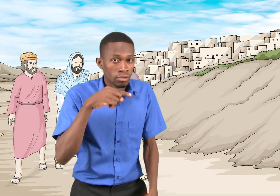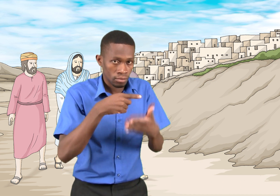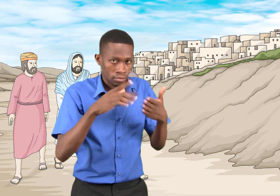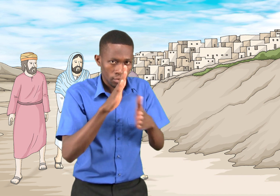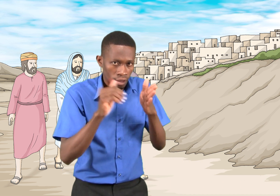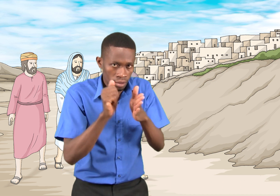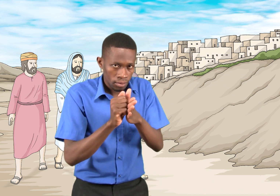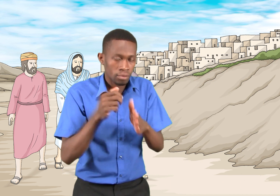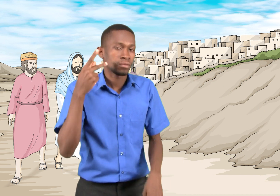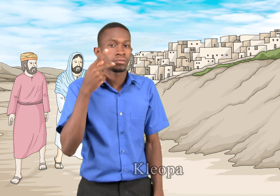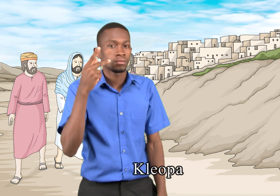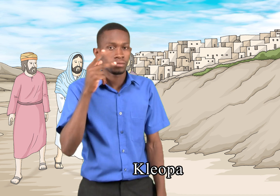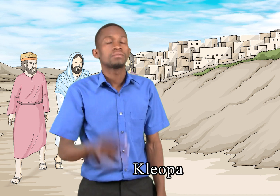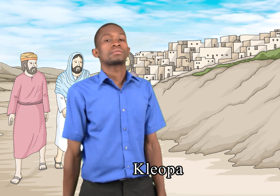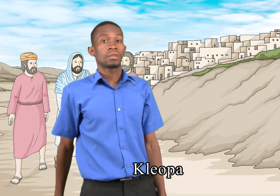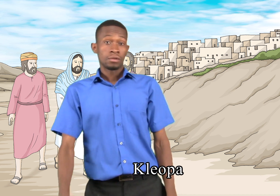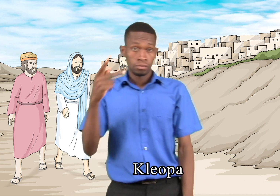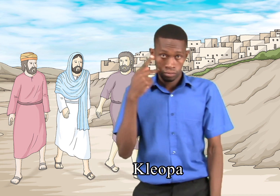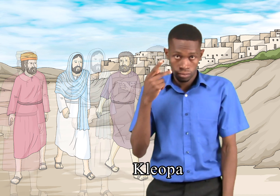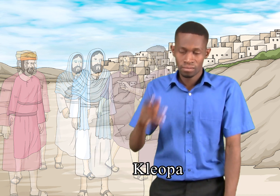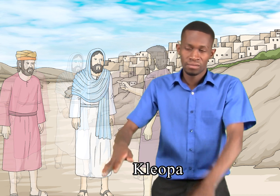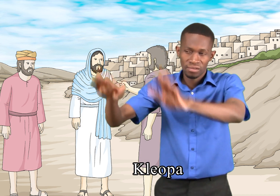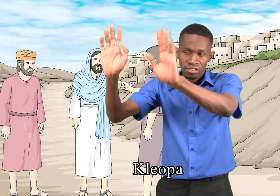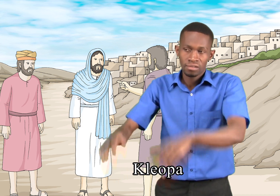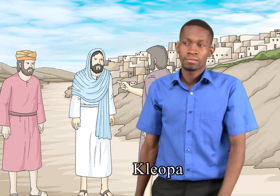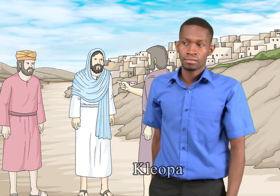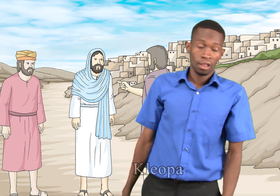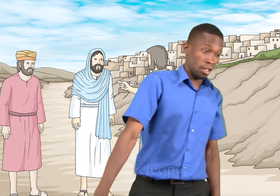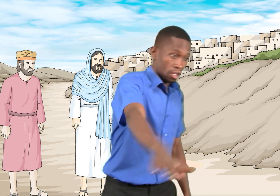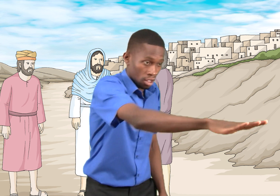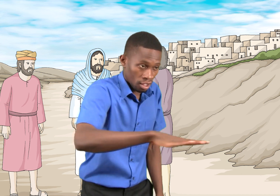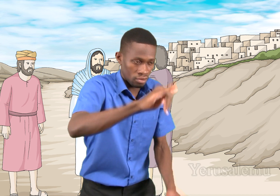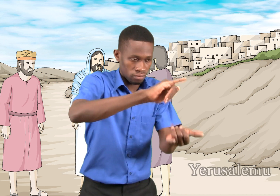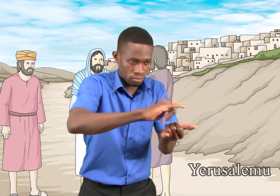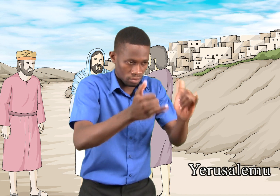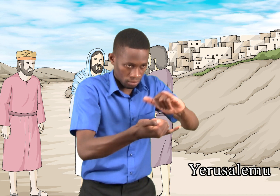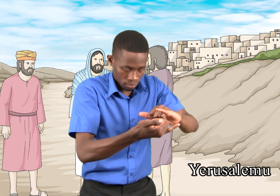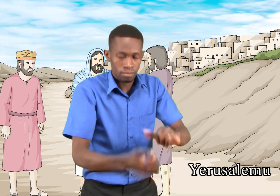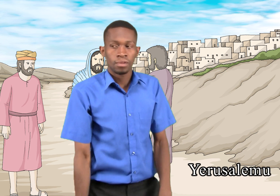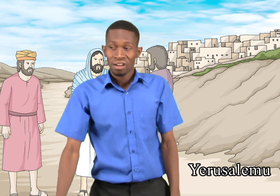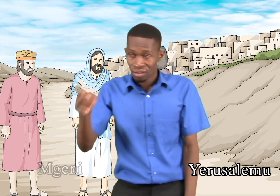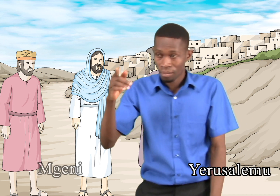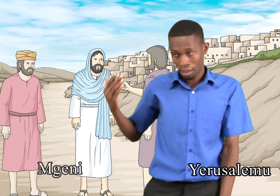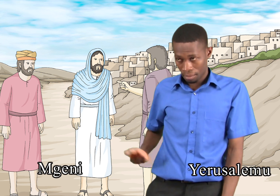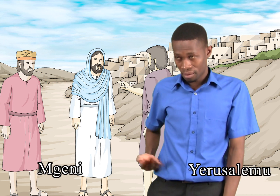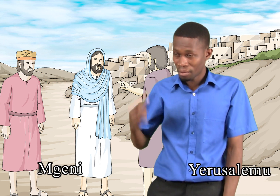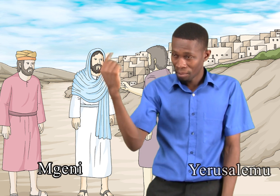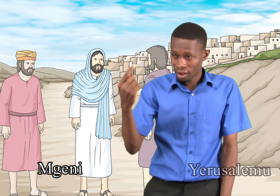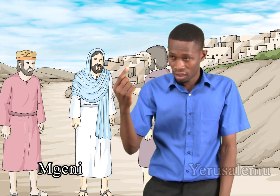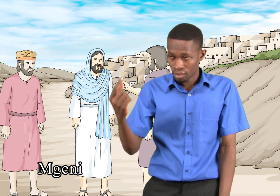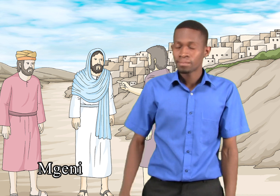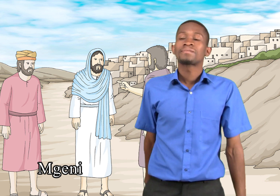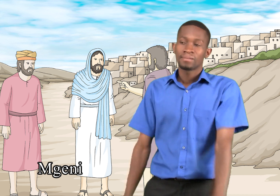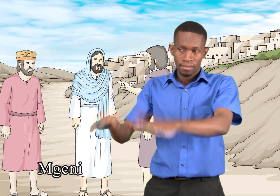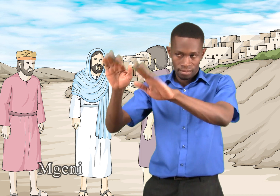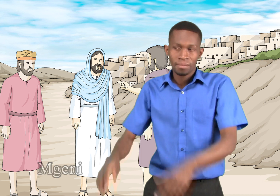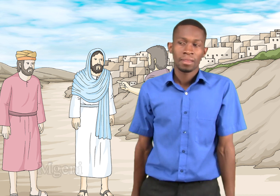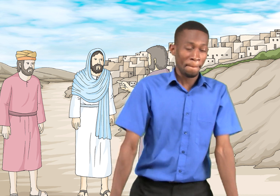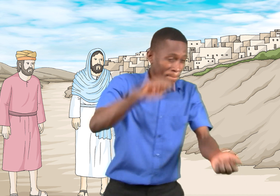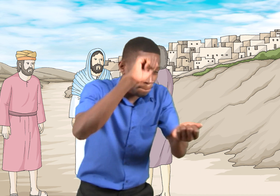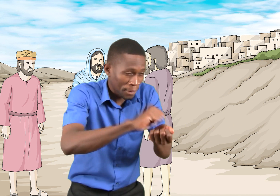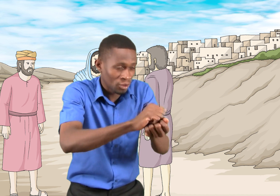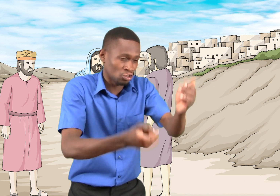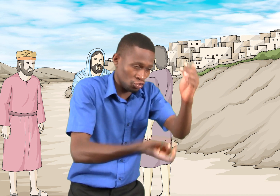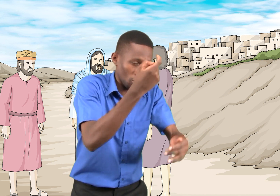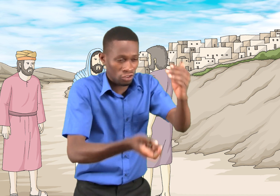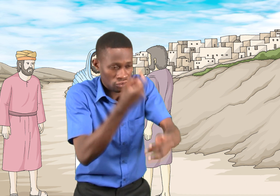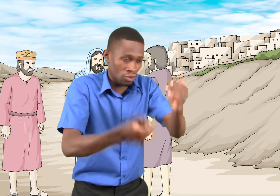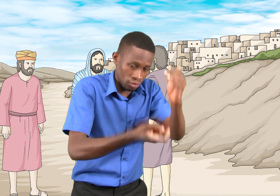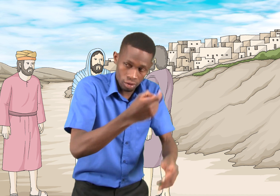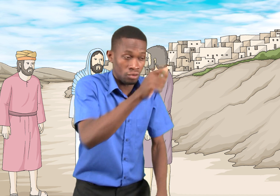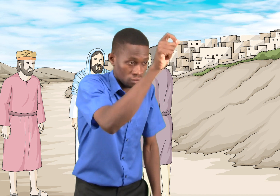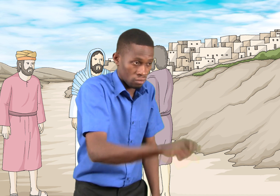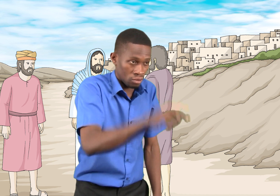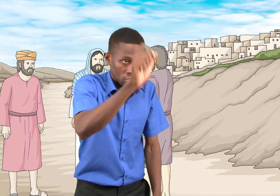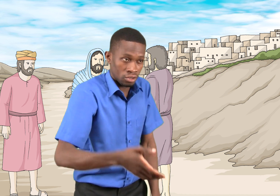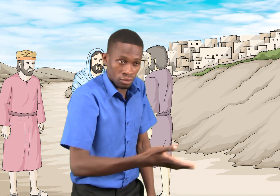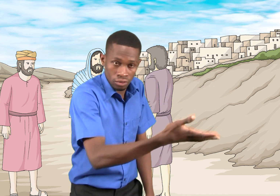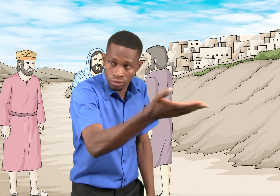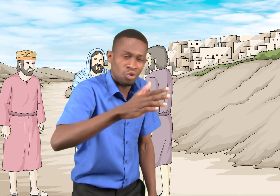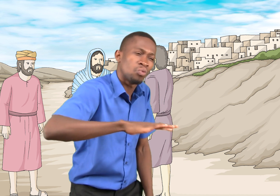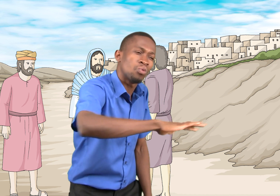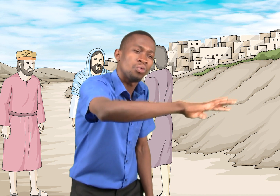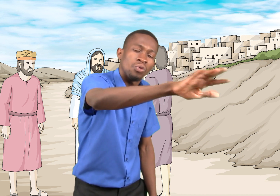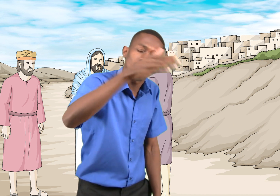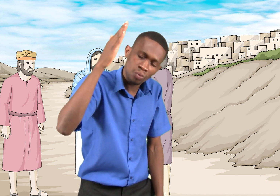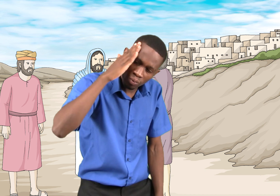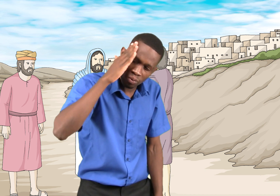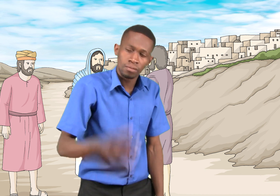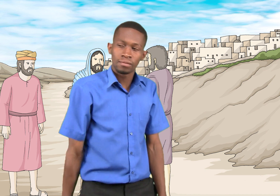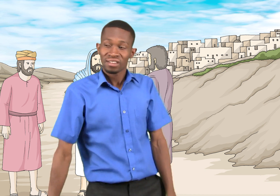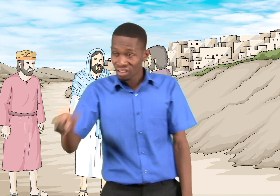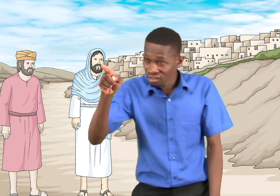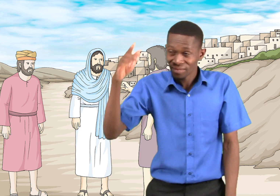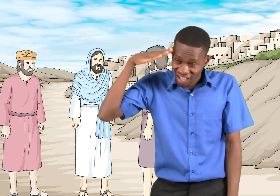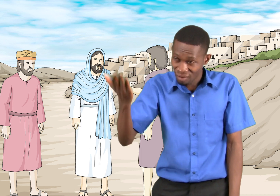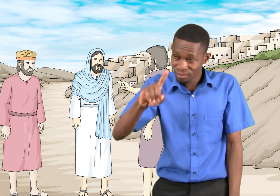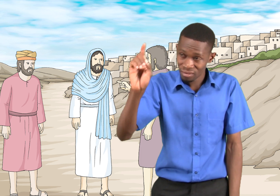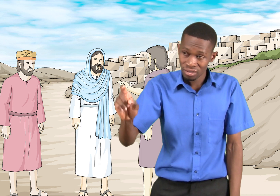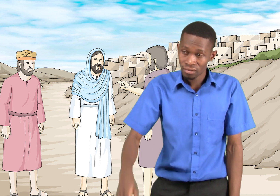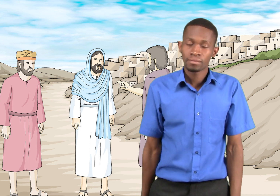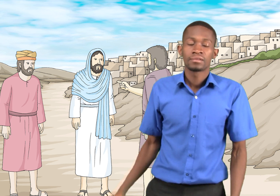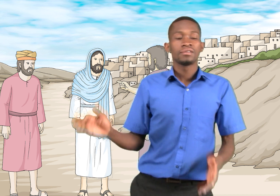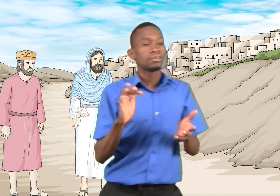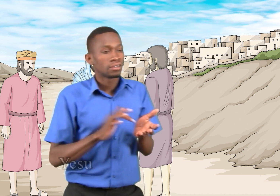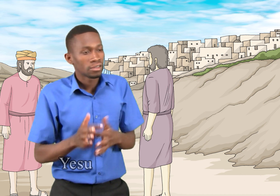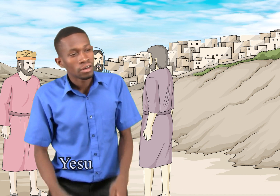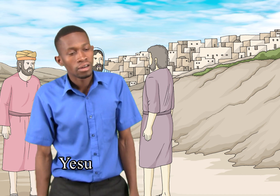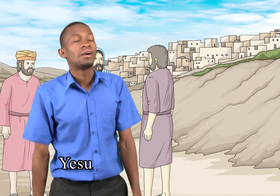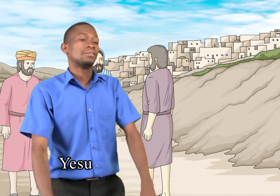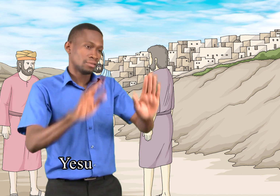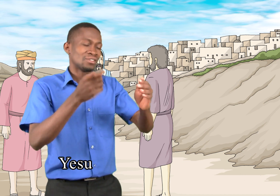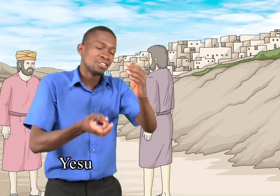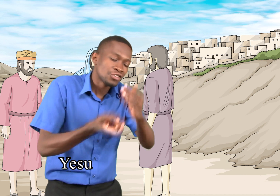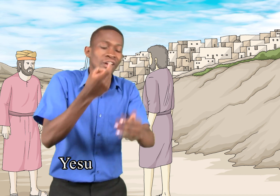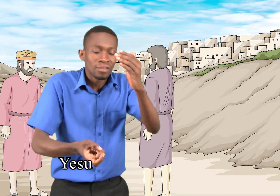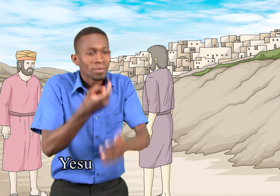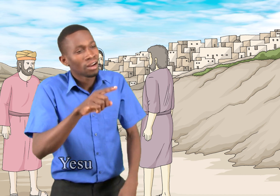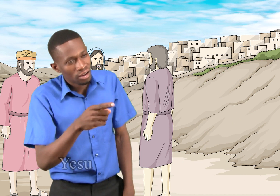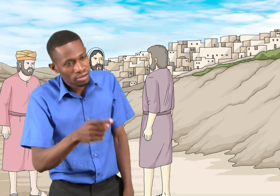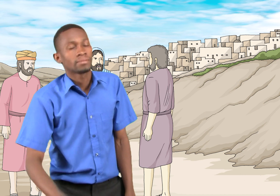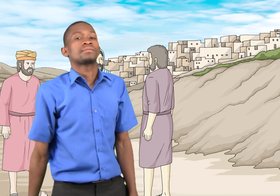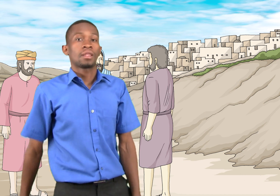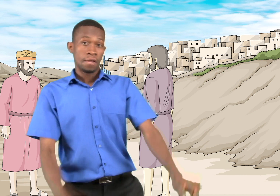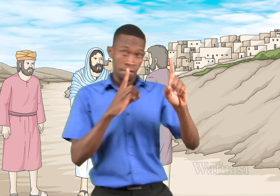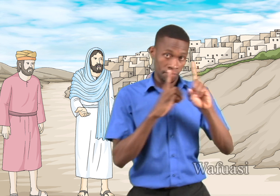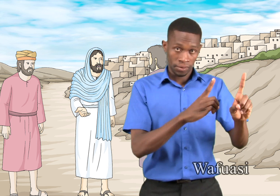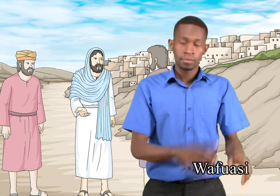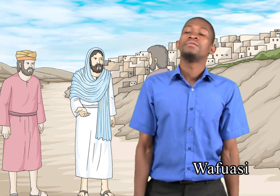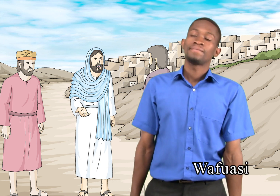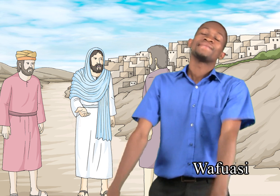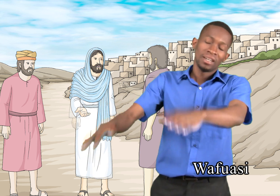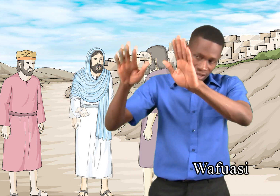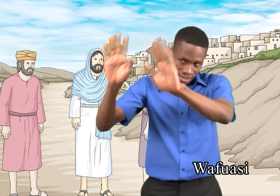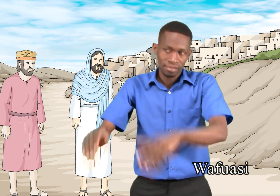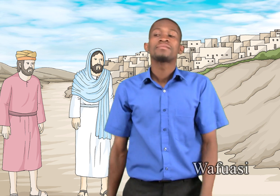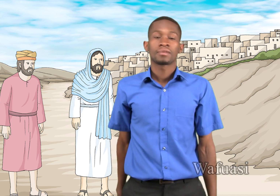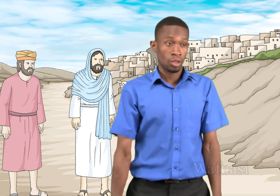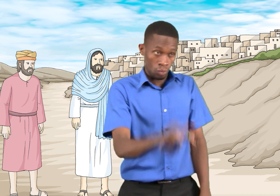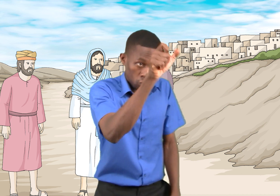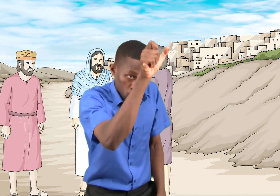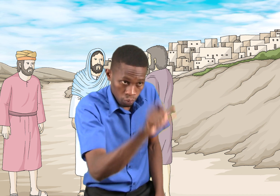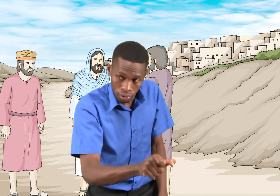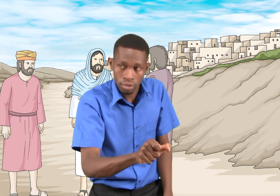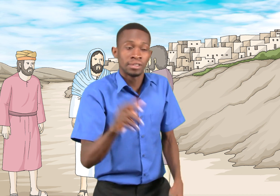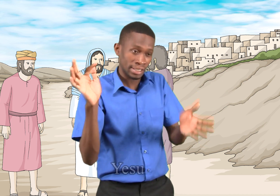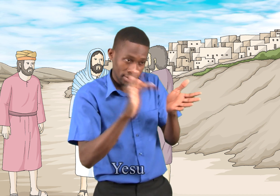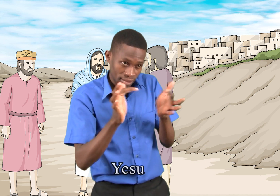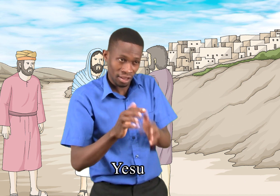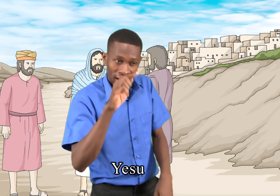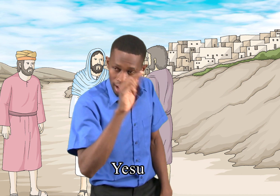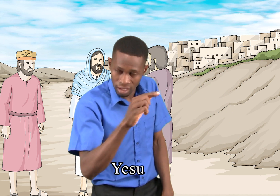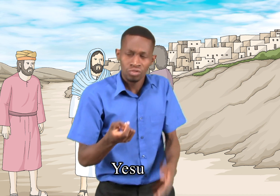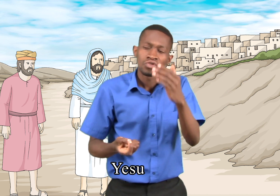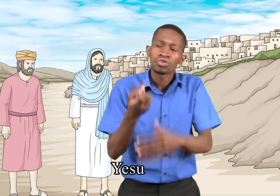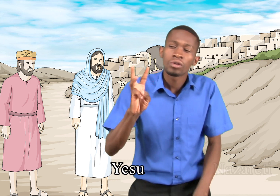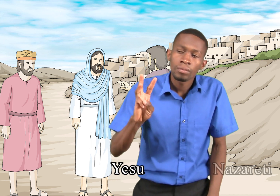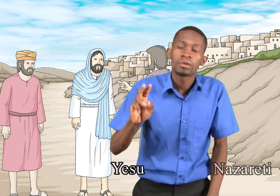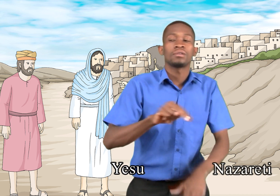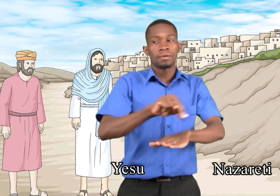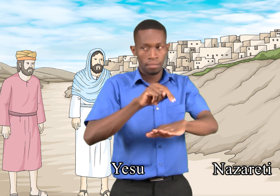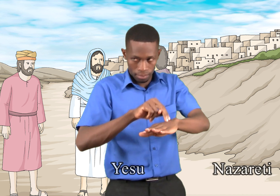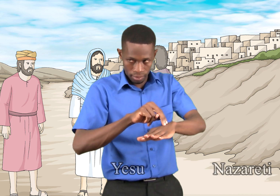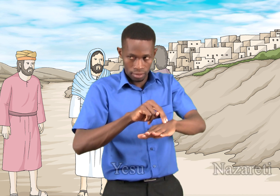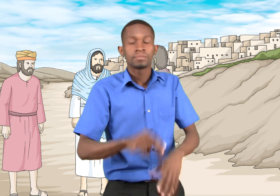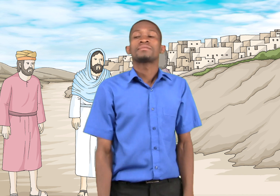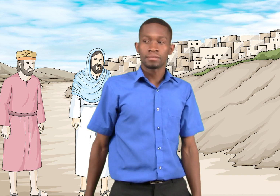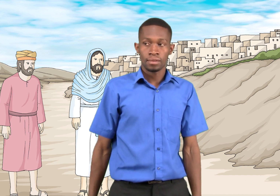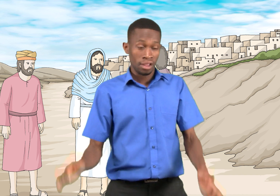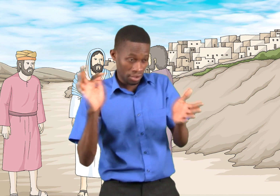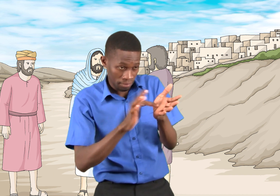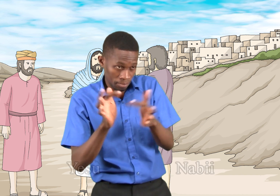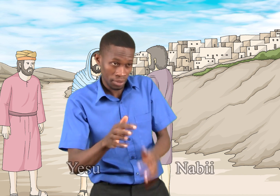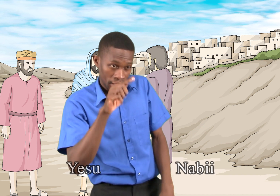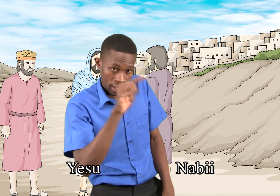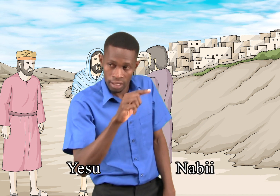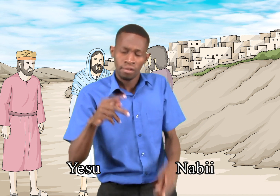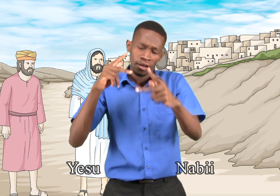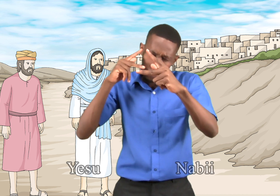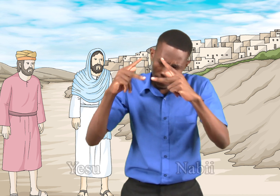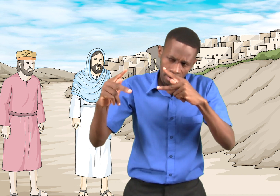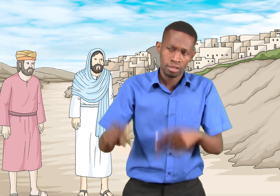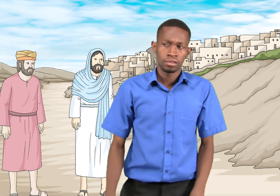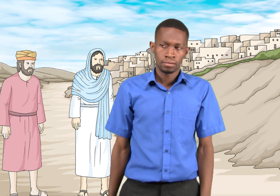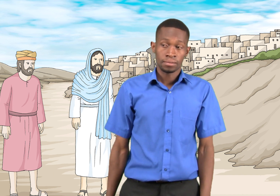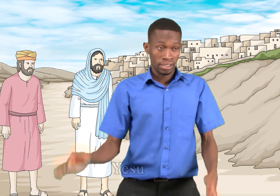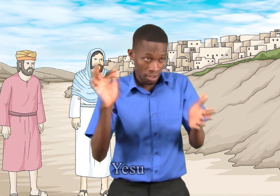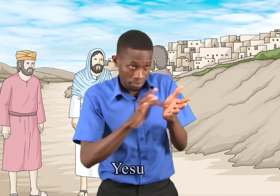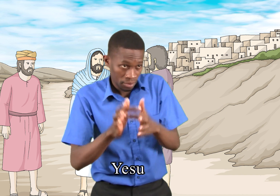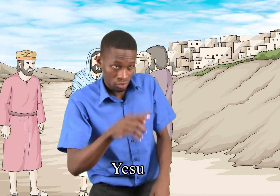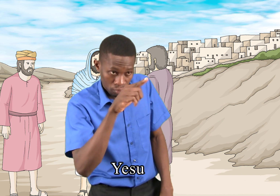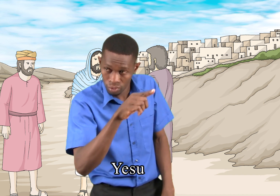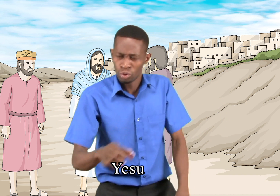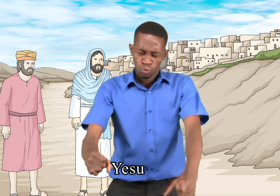One of them, named Cleopas, asked Him, “Are You the only visitor to Jerusalem who does not know the things that have happened there in recent days?”